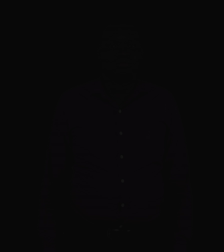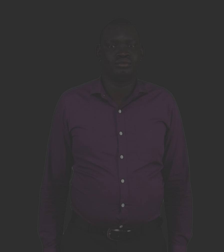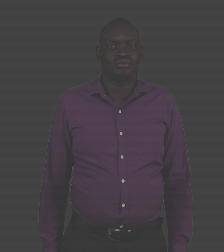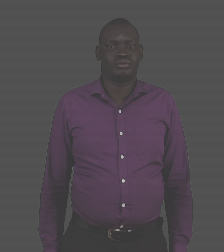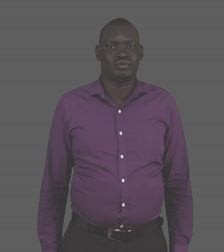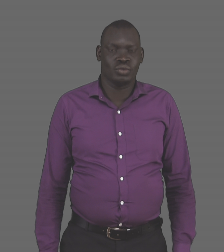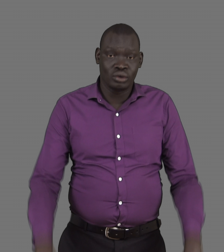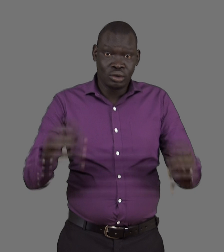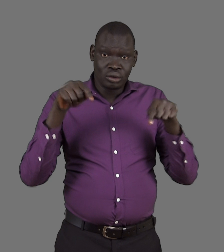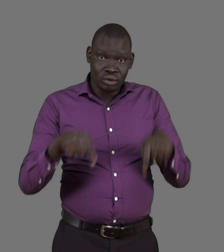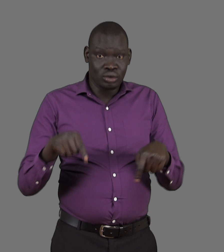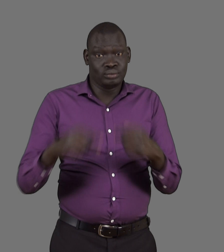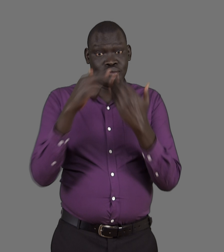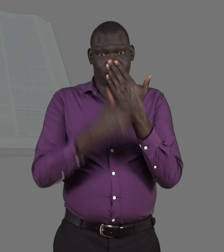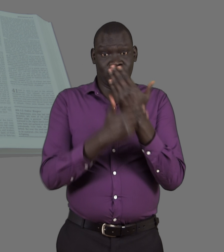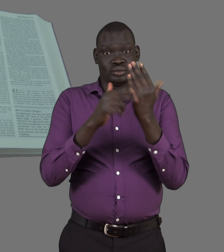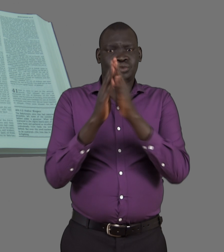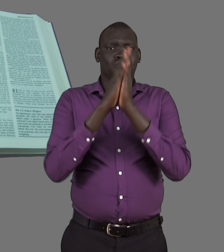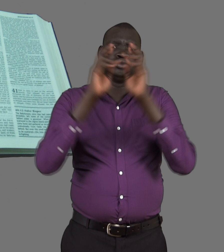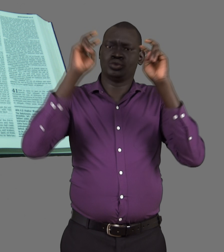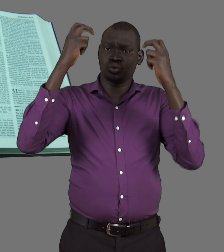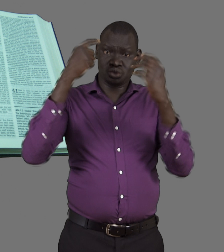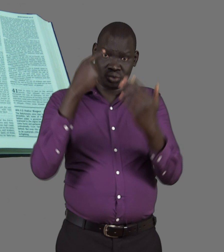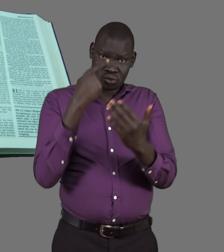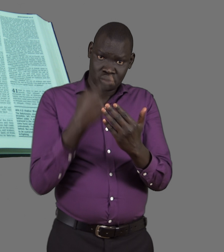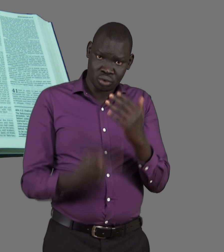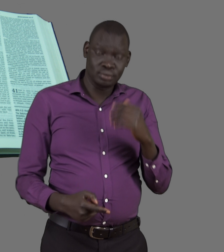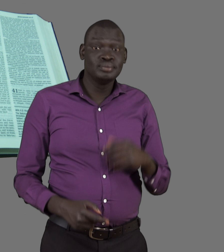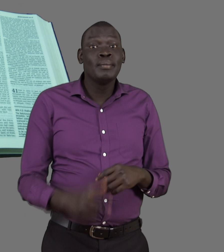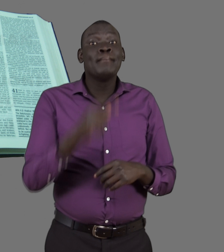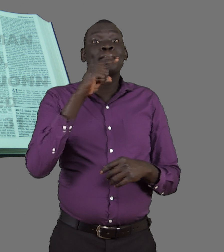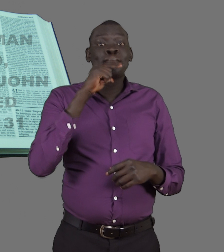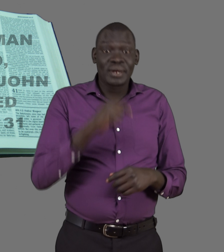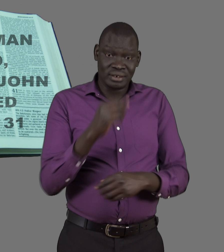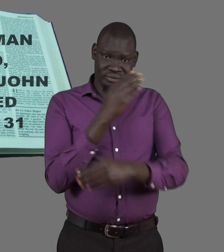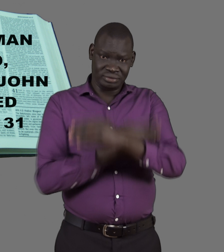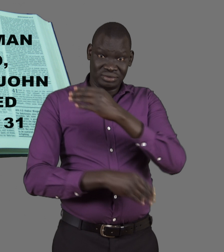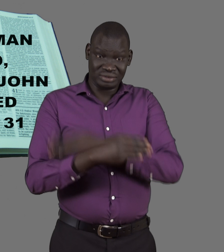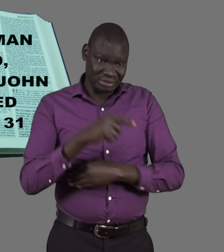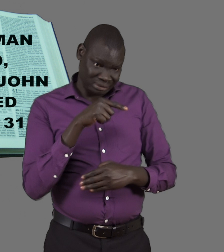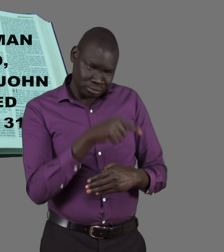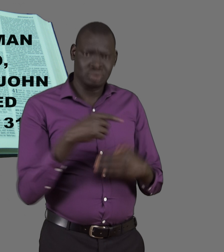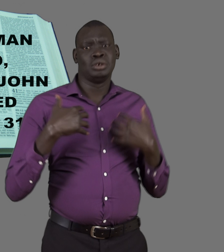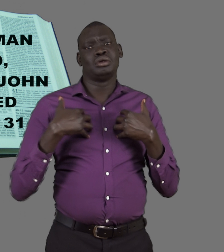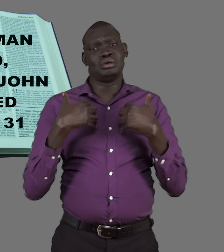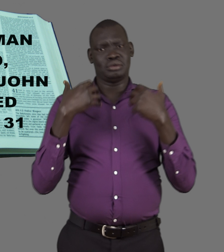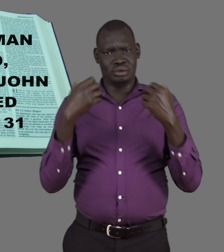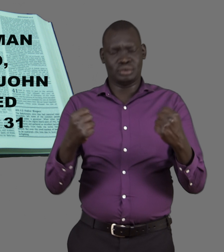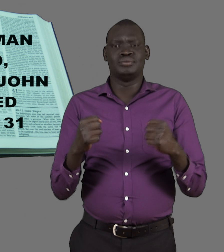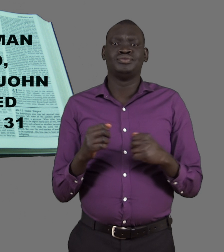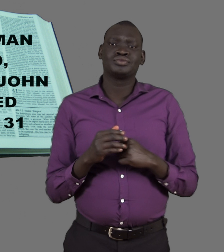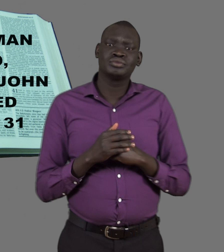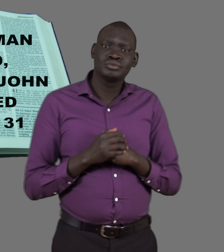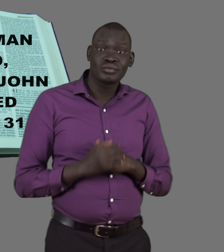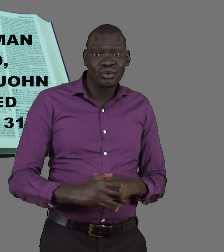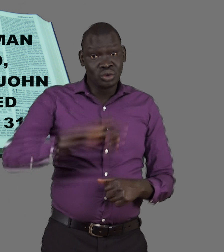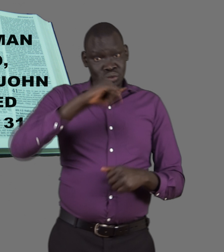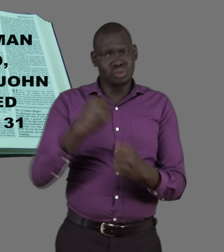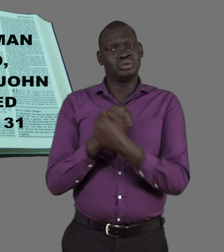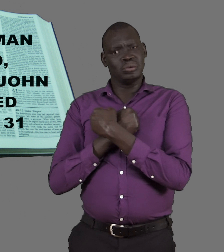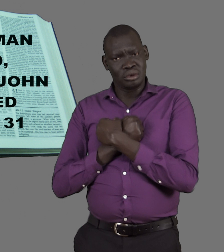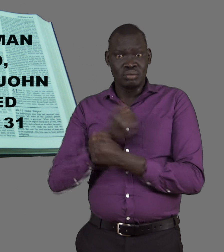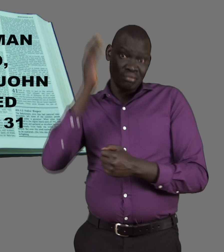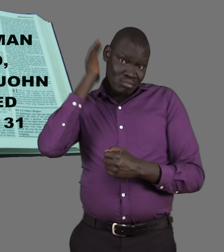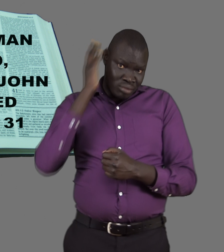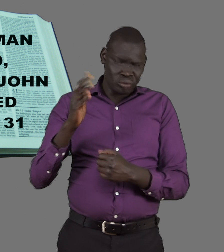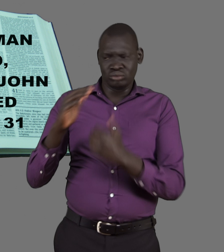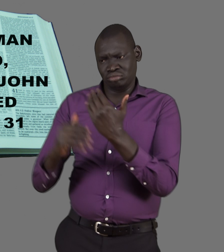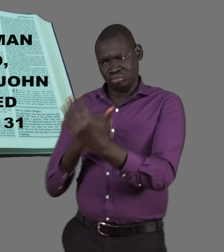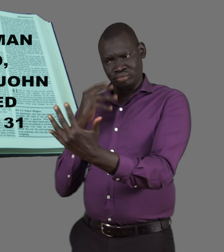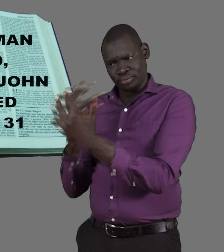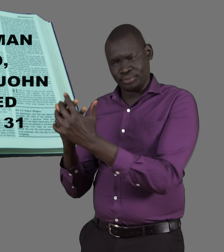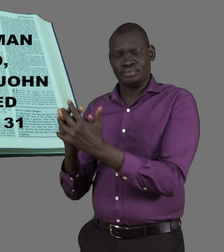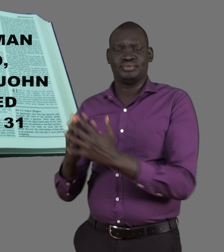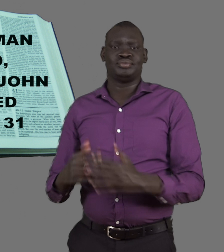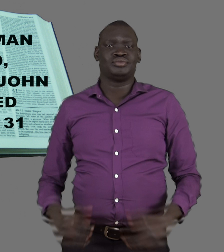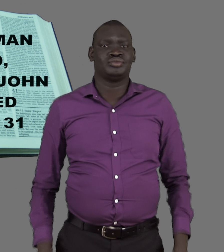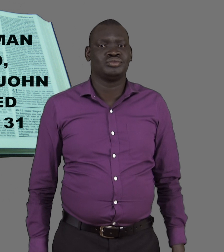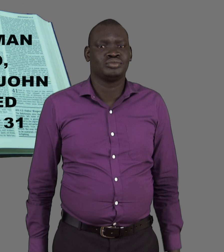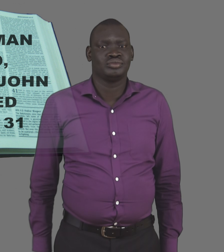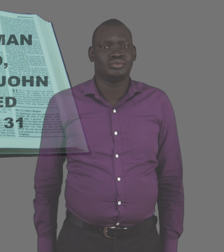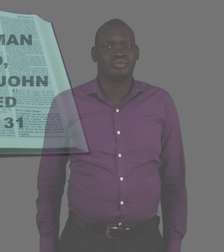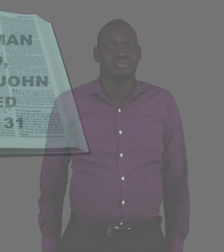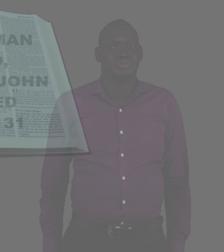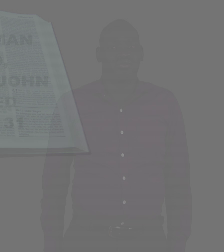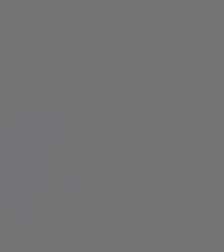Lame man healed, Peter and John arrested